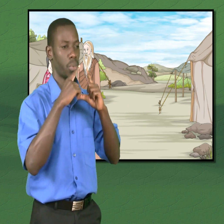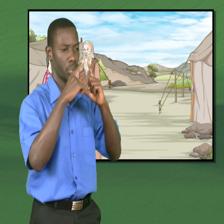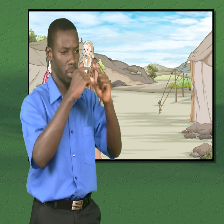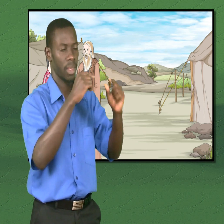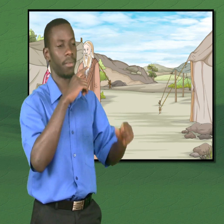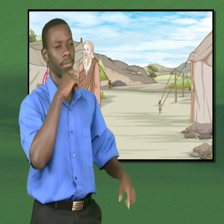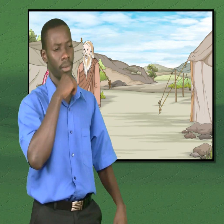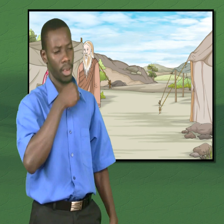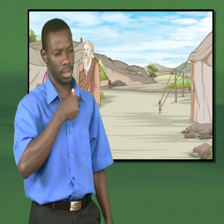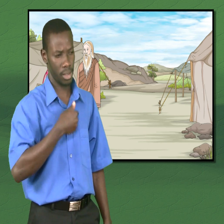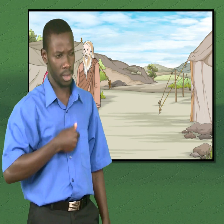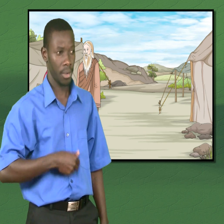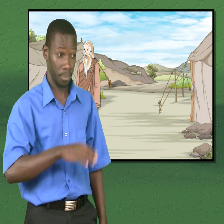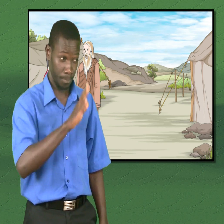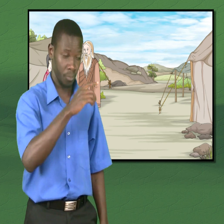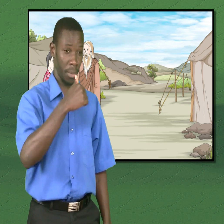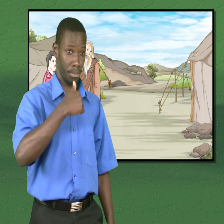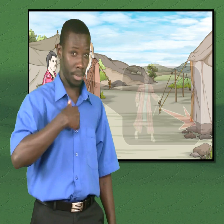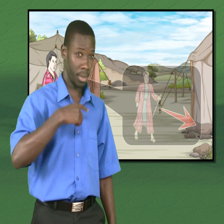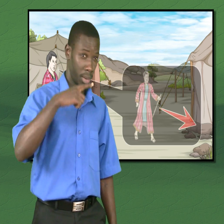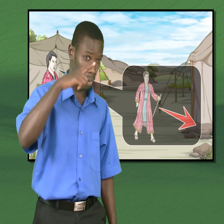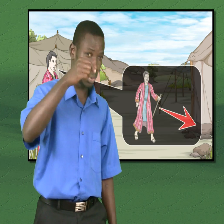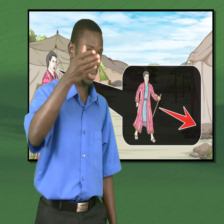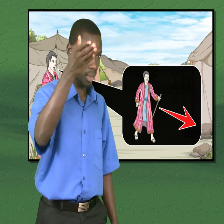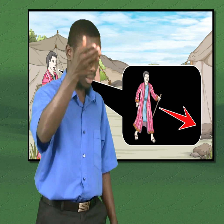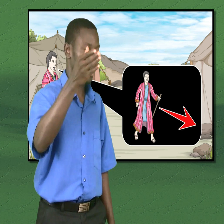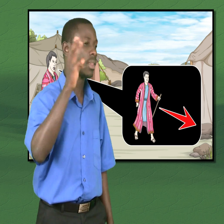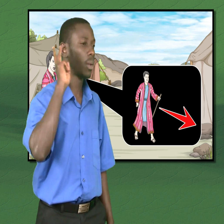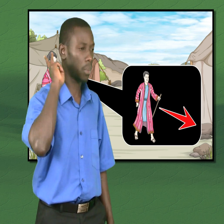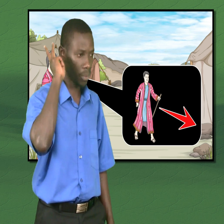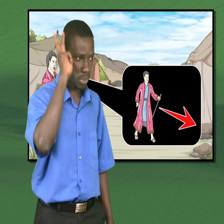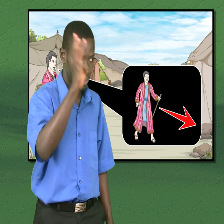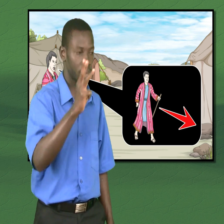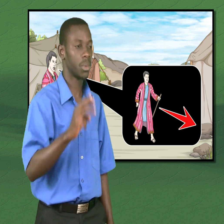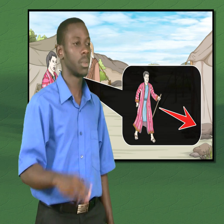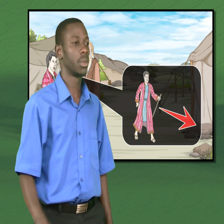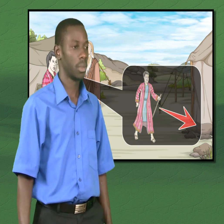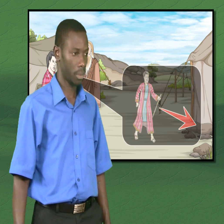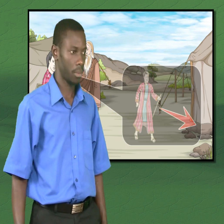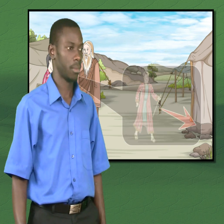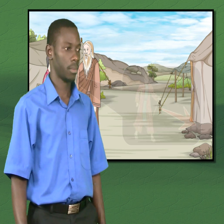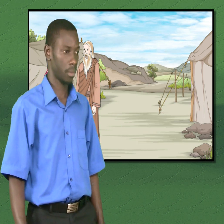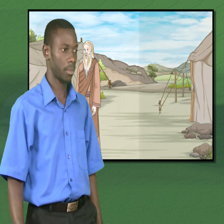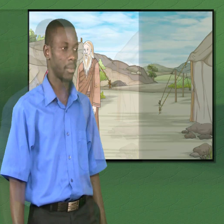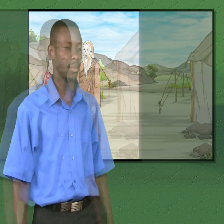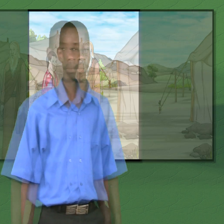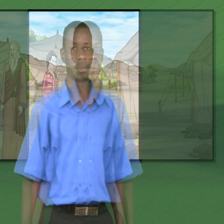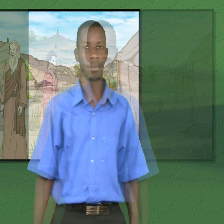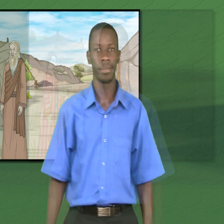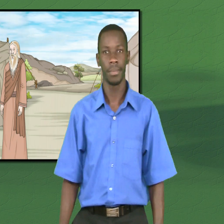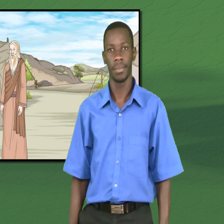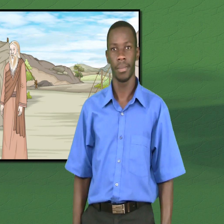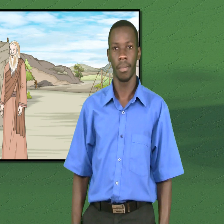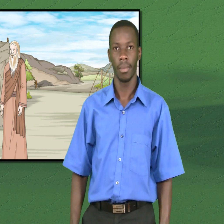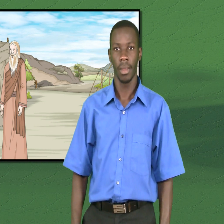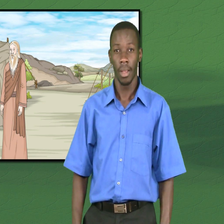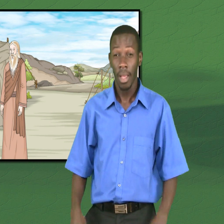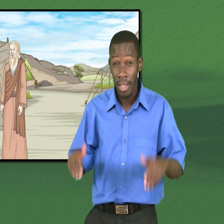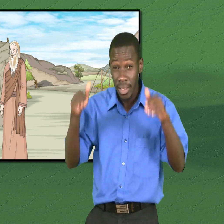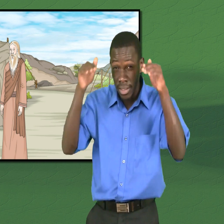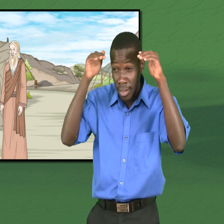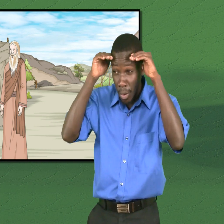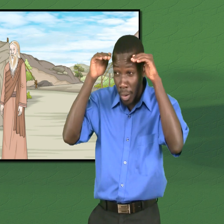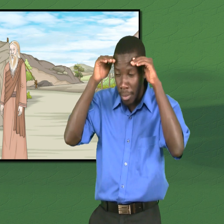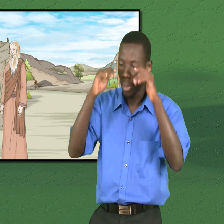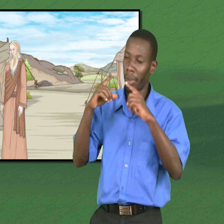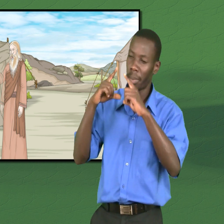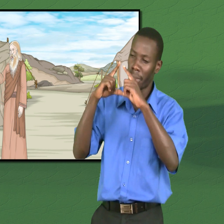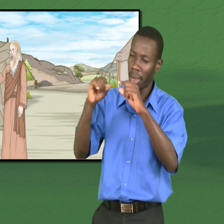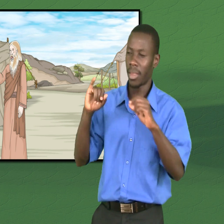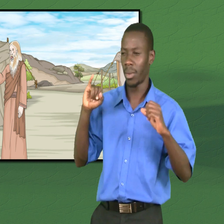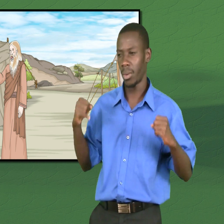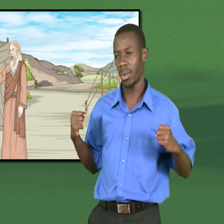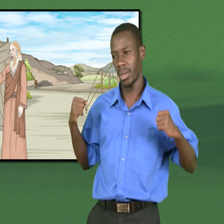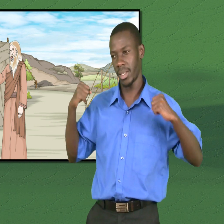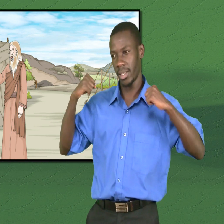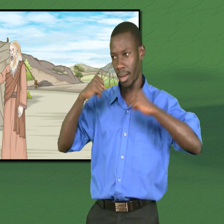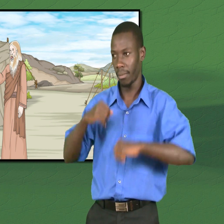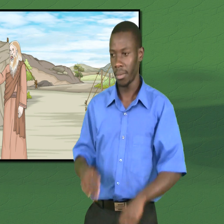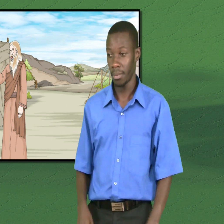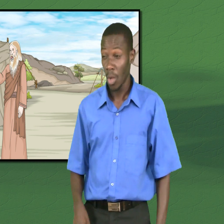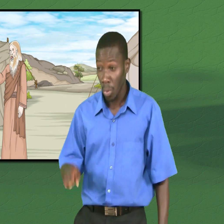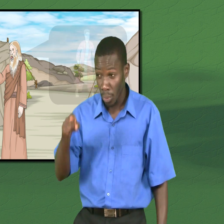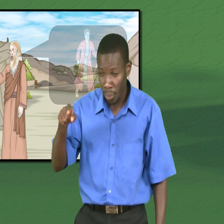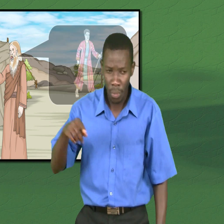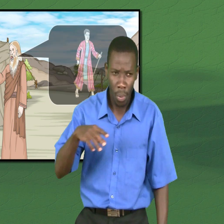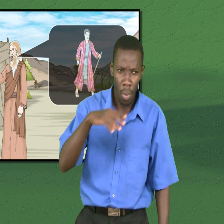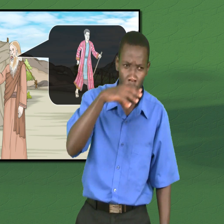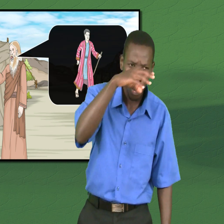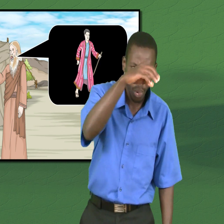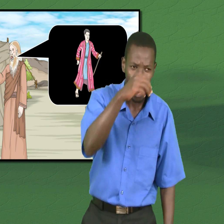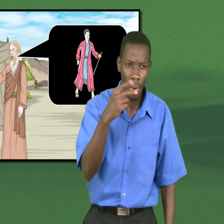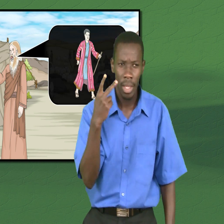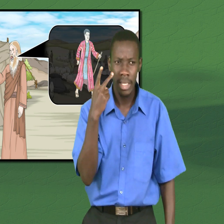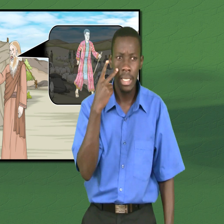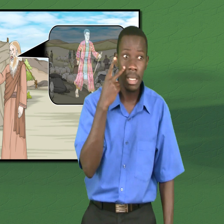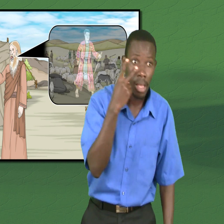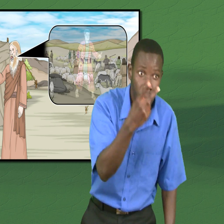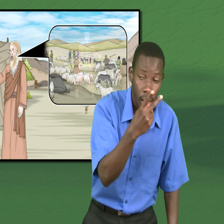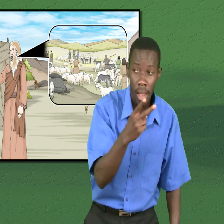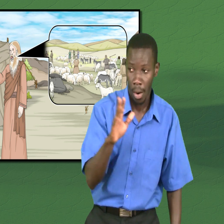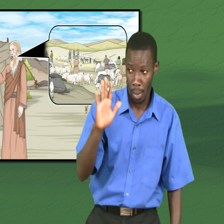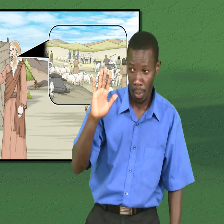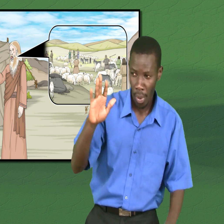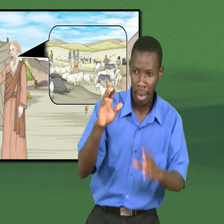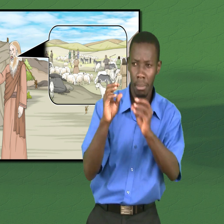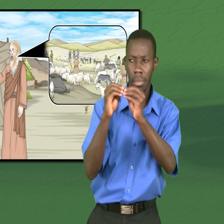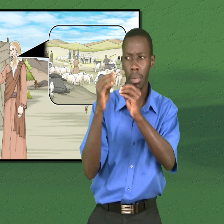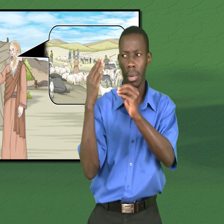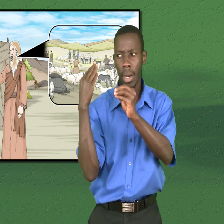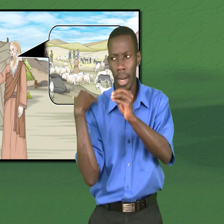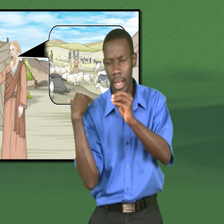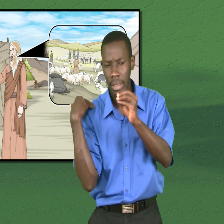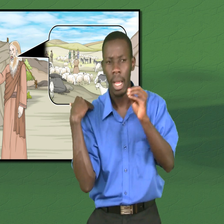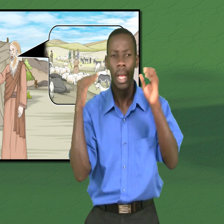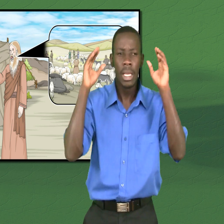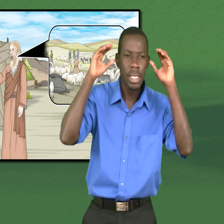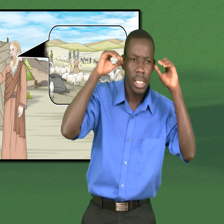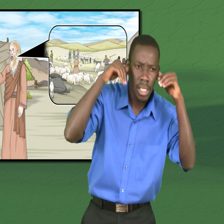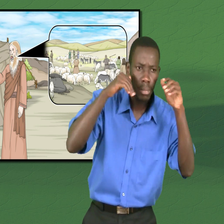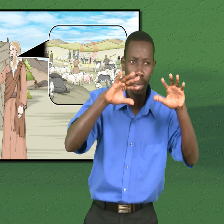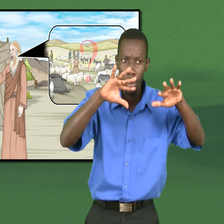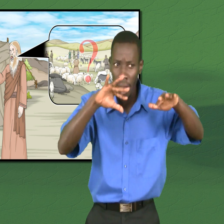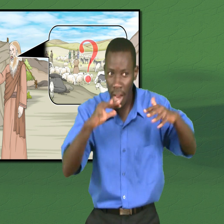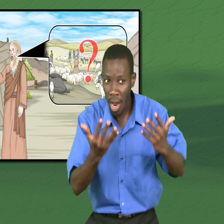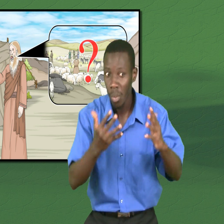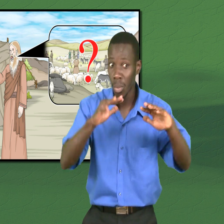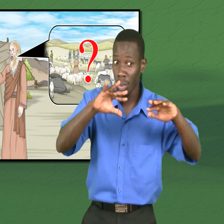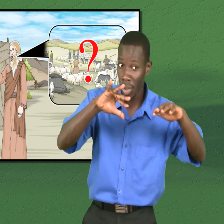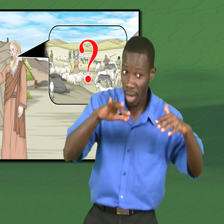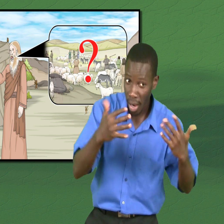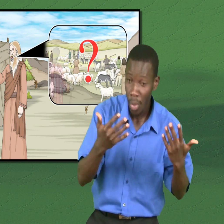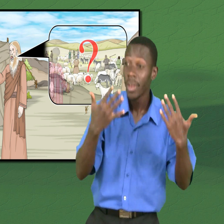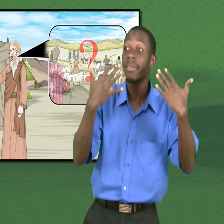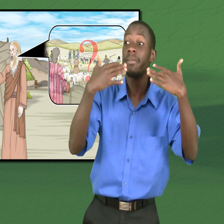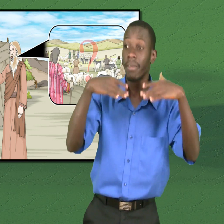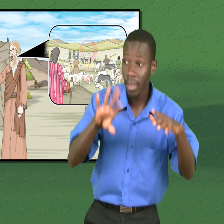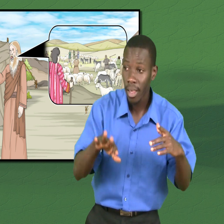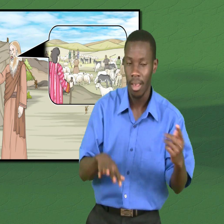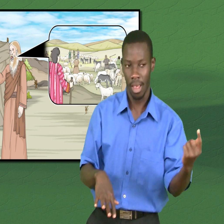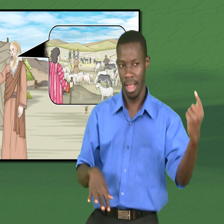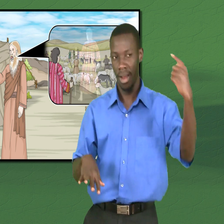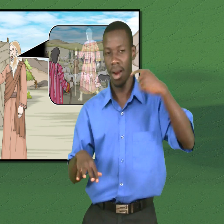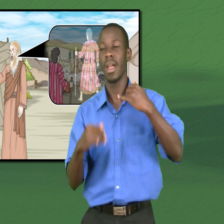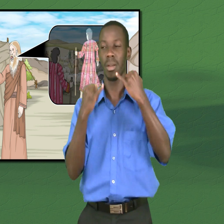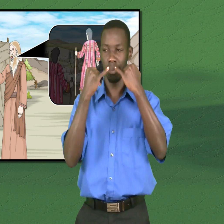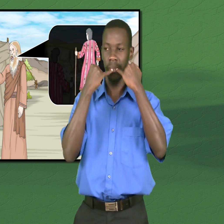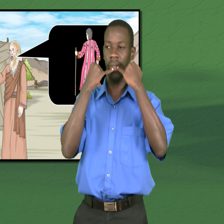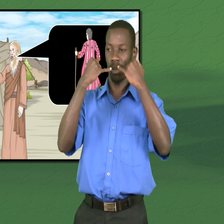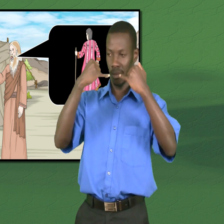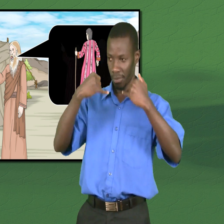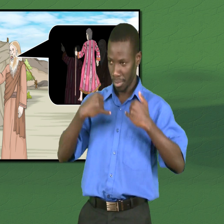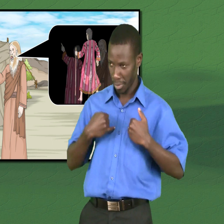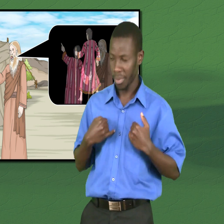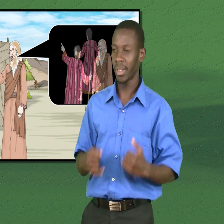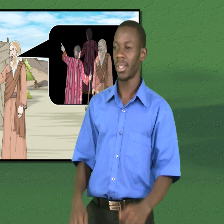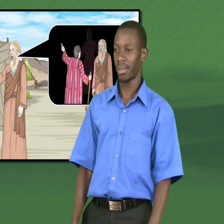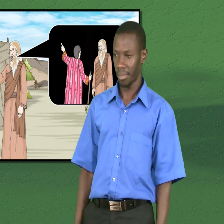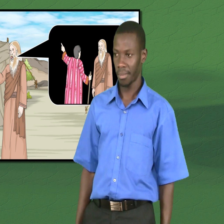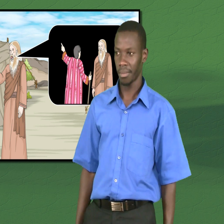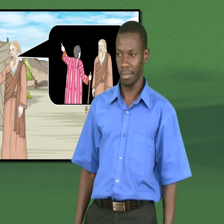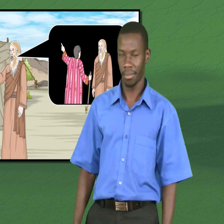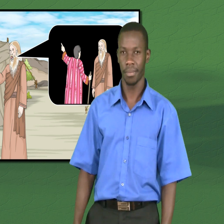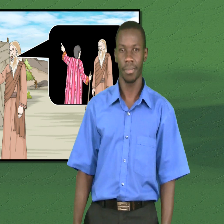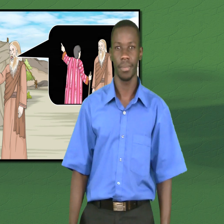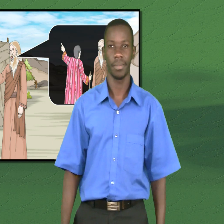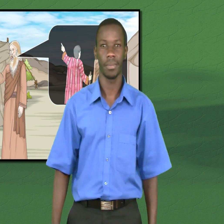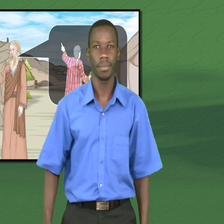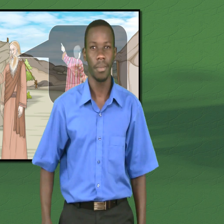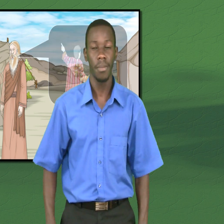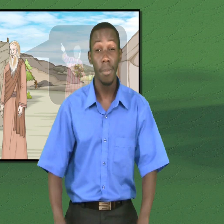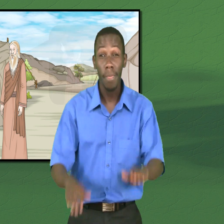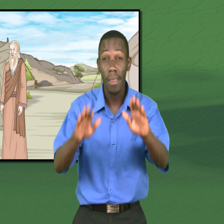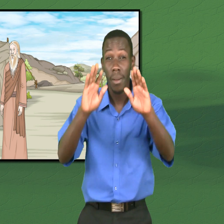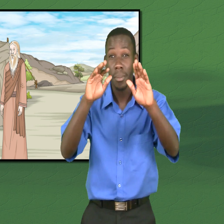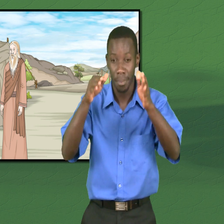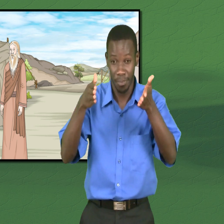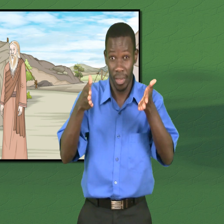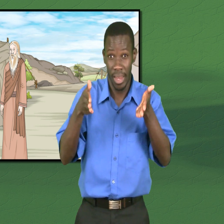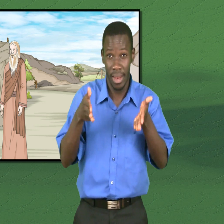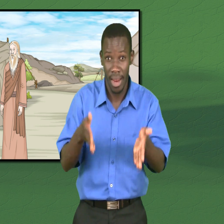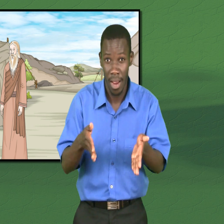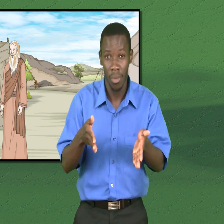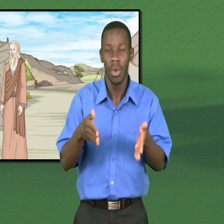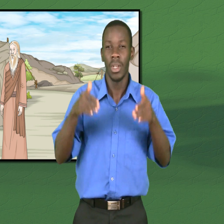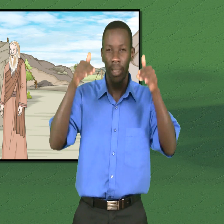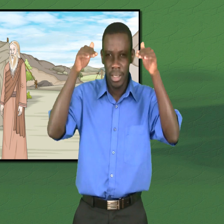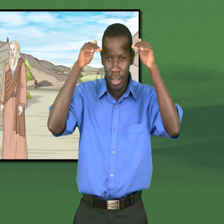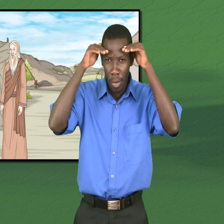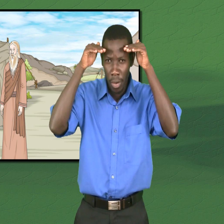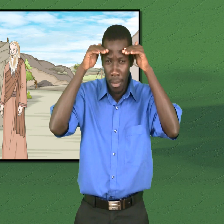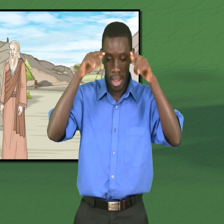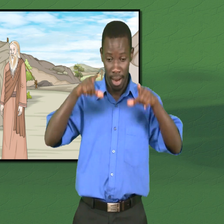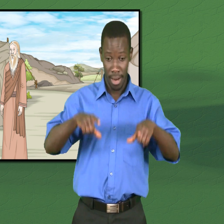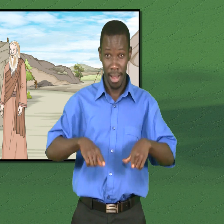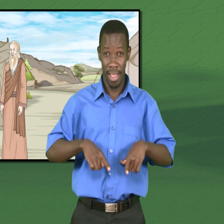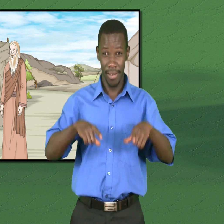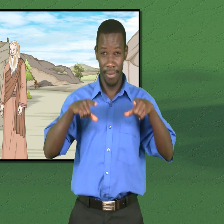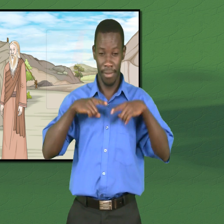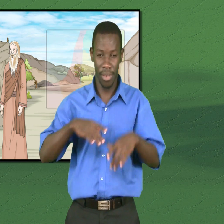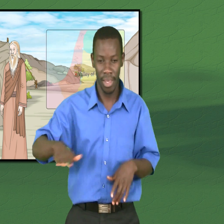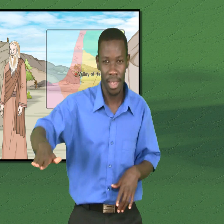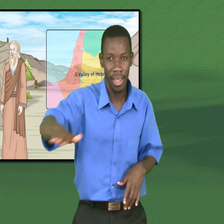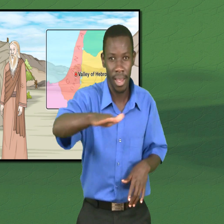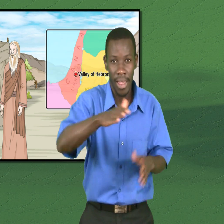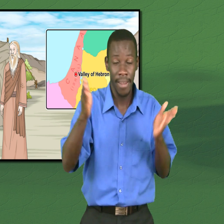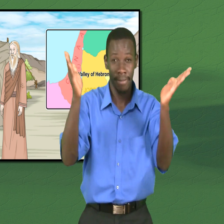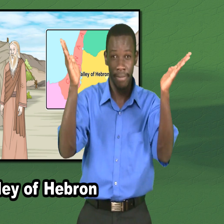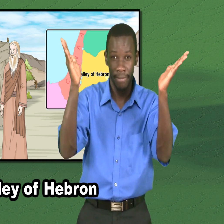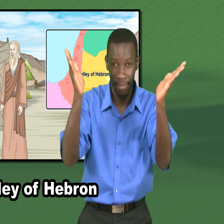I am sending you to them.” “I am ready,” Joseph replied. Then Israel told him, “Go now and see how your brothers and the flocks are faring, and bring word back to me.”